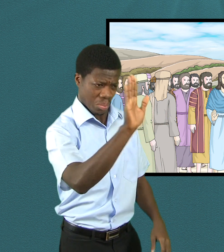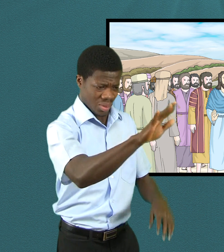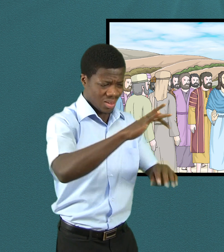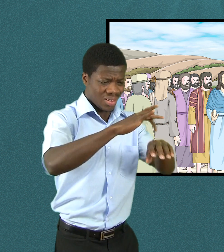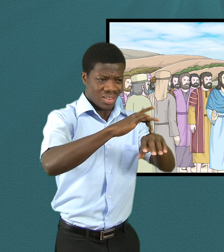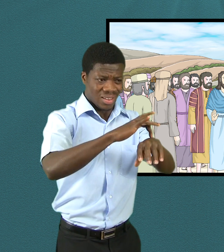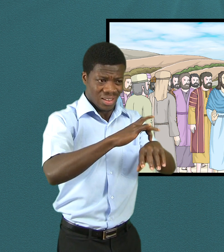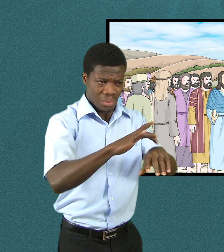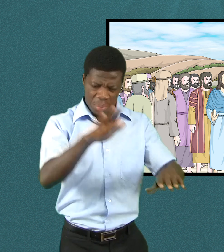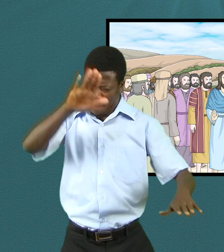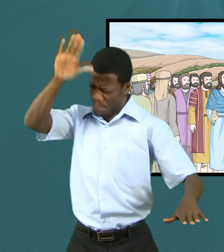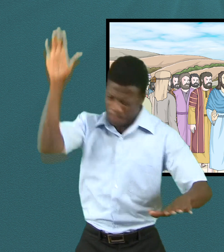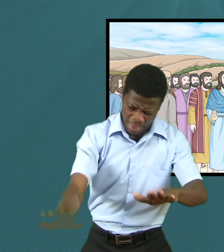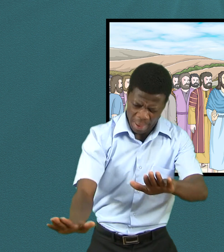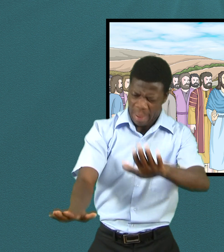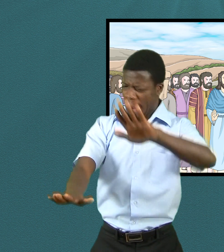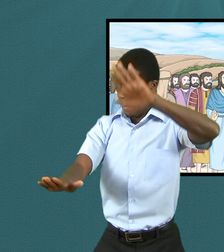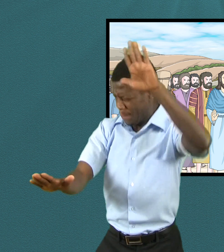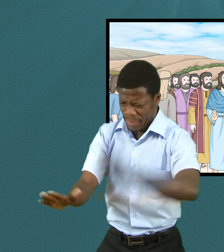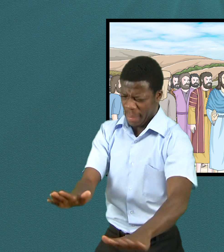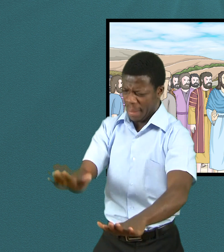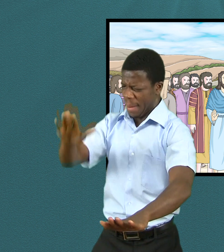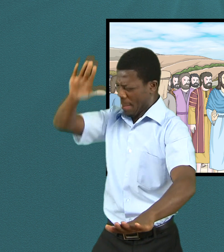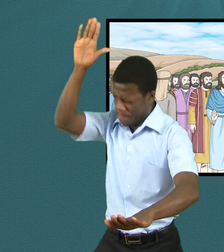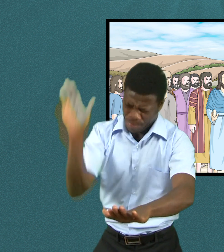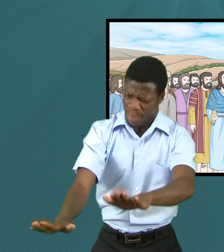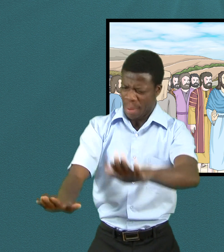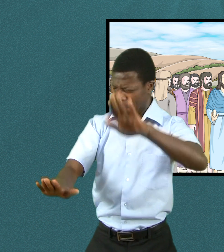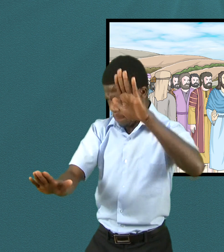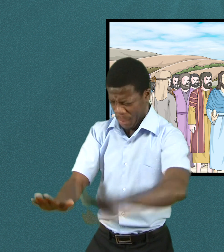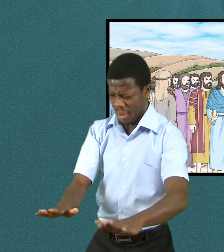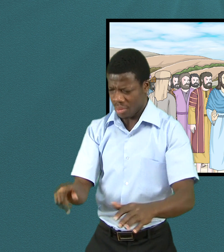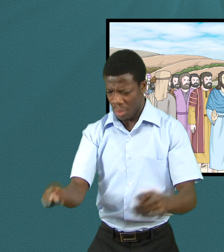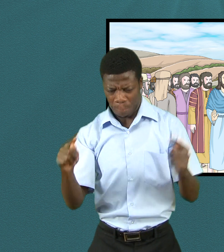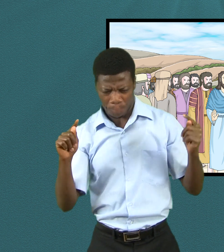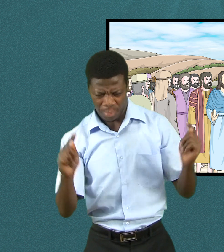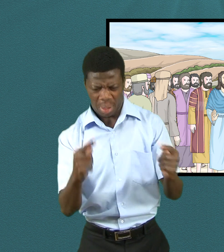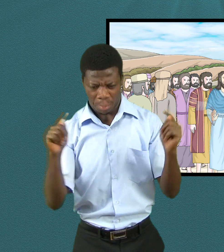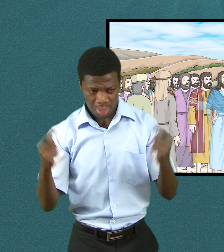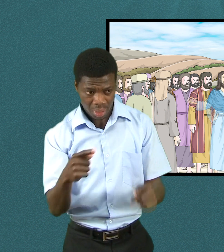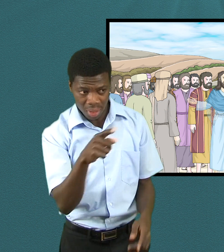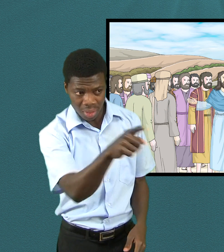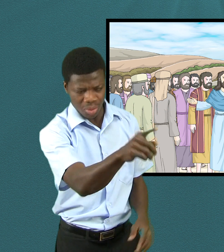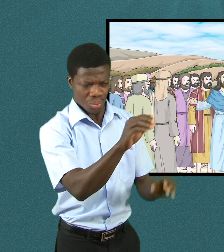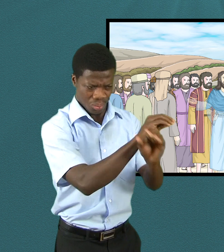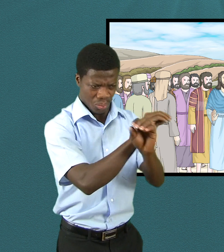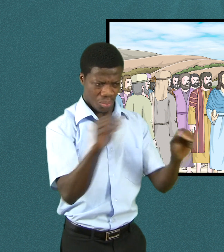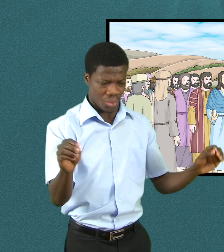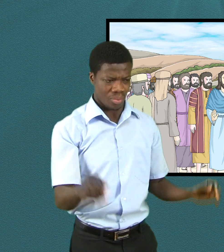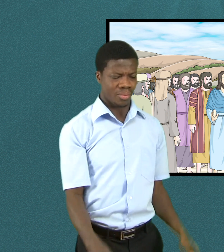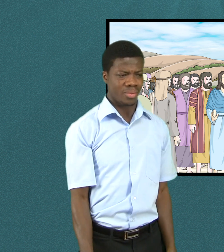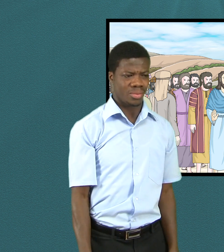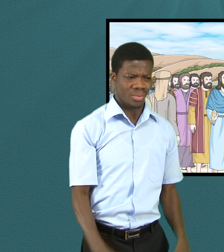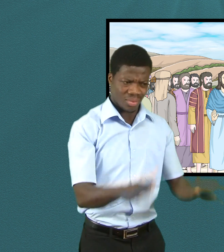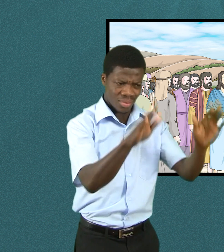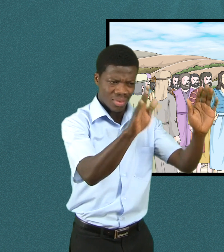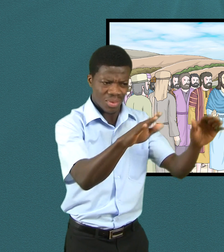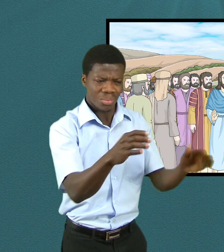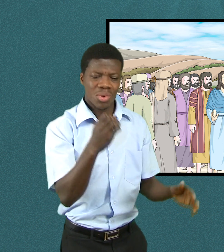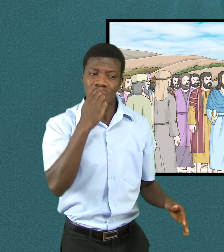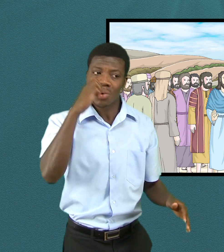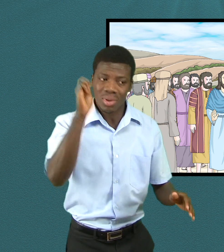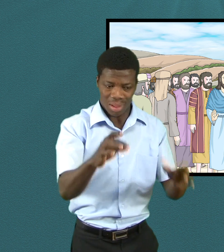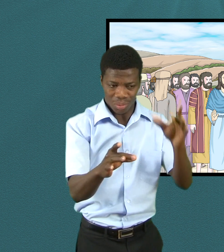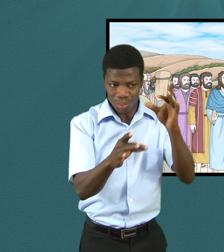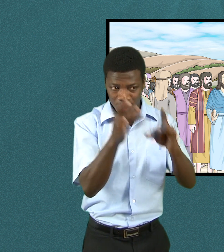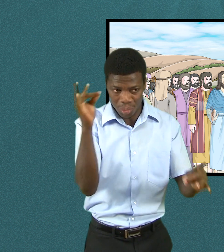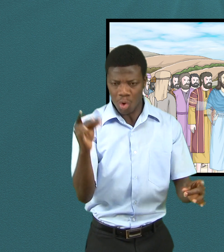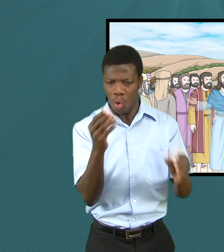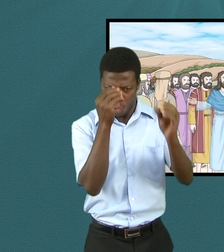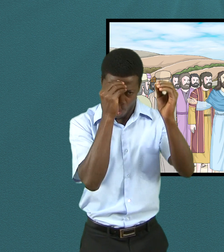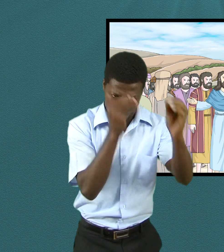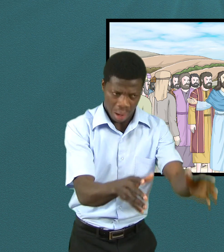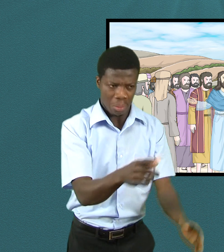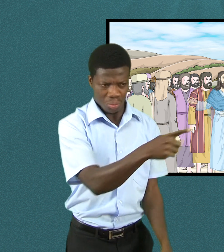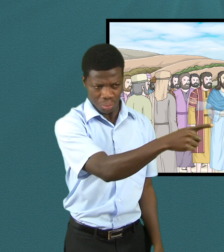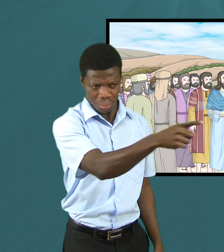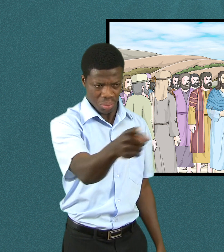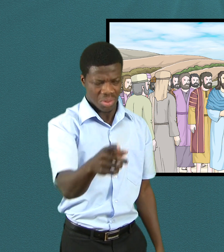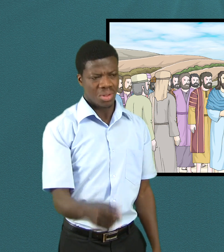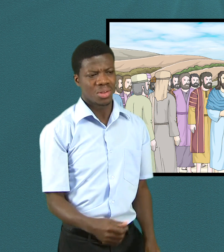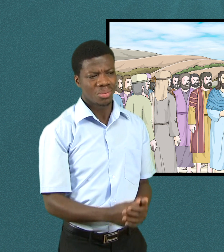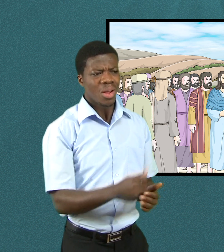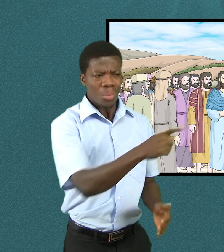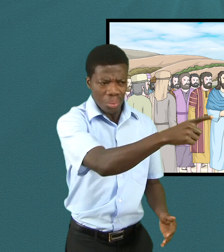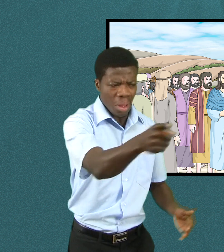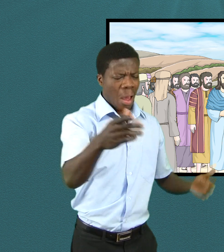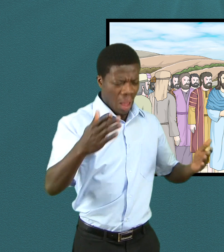Nothing will harm you.